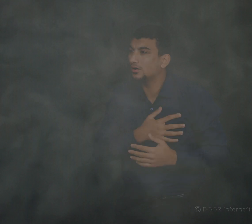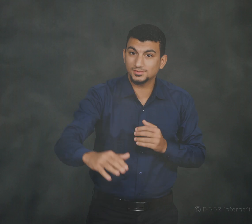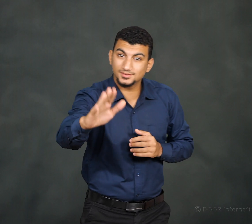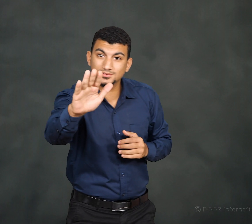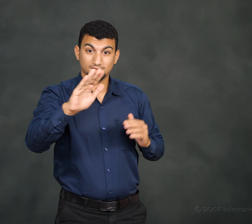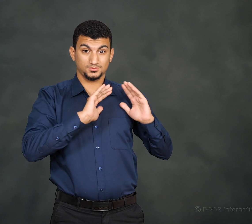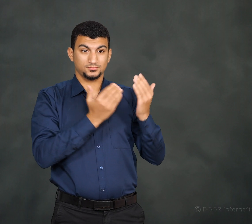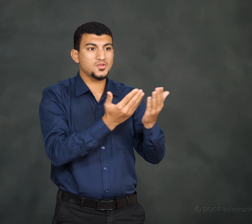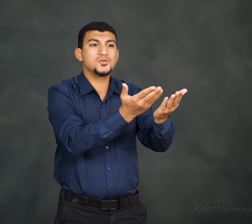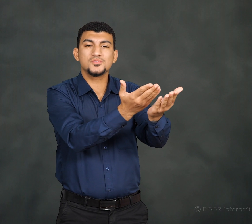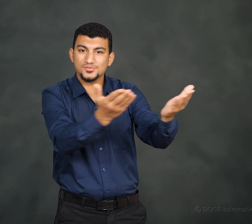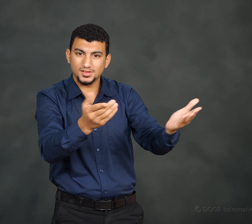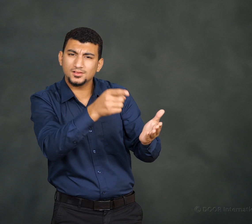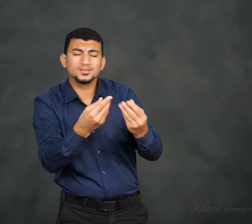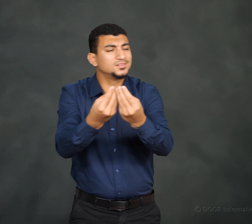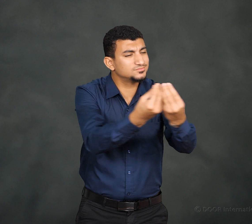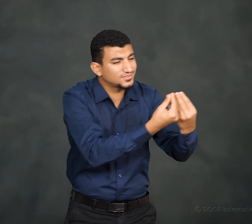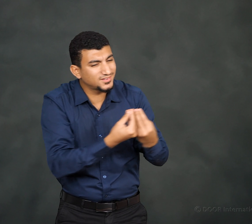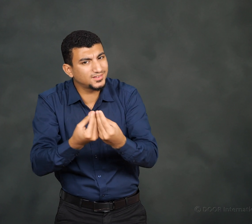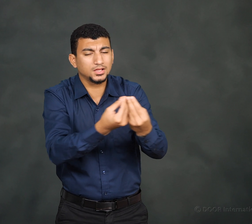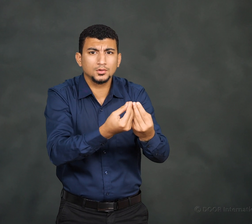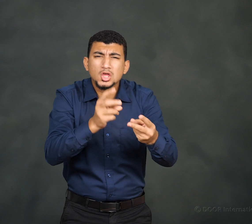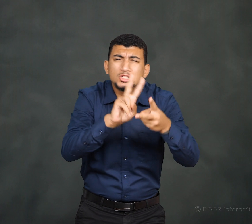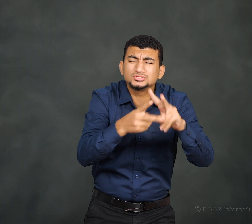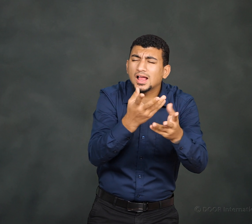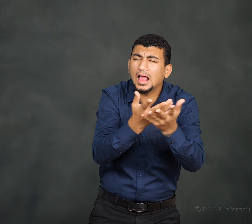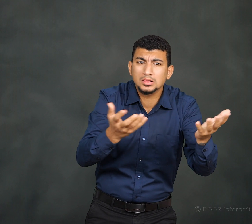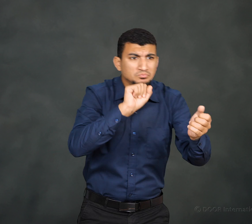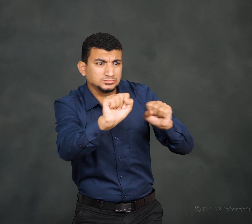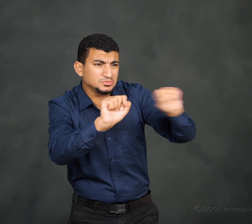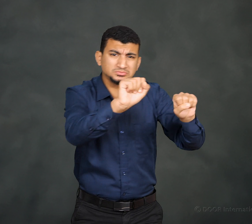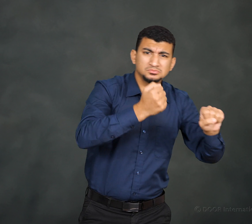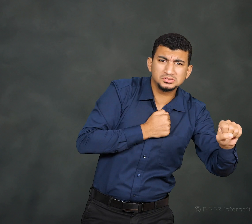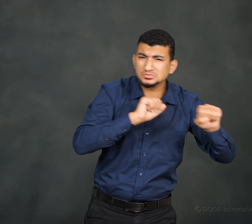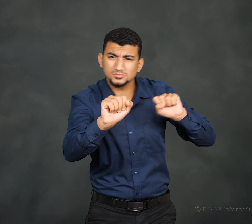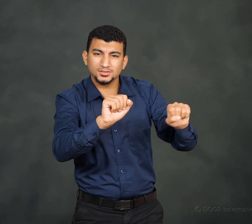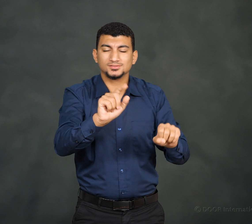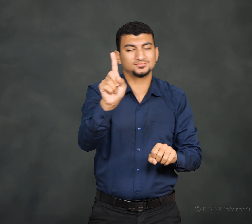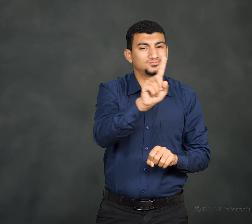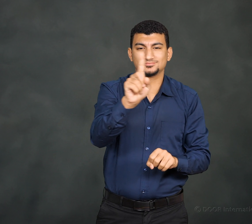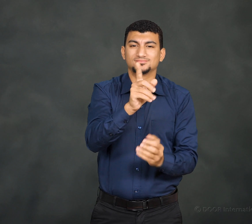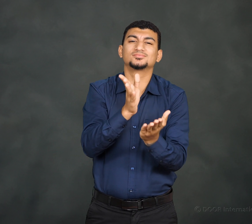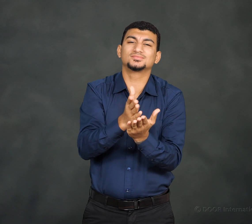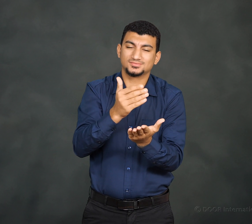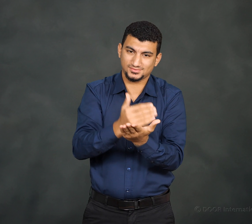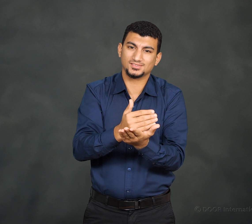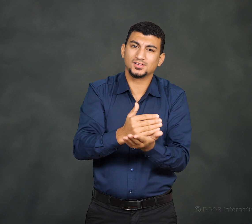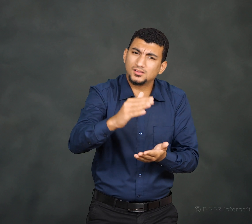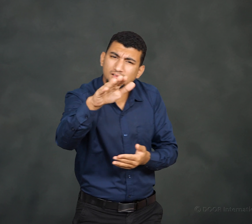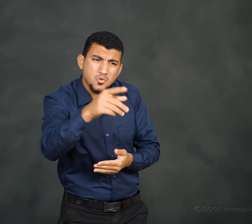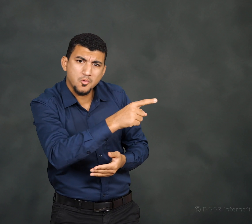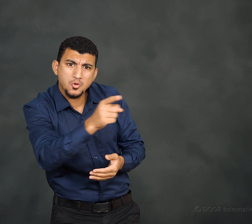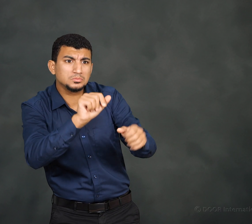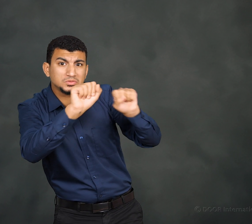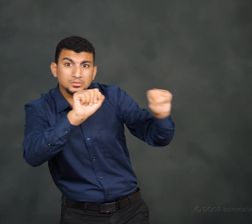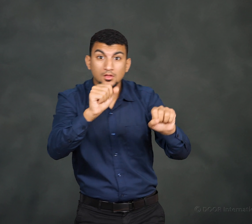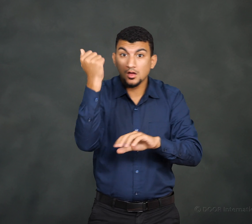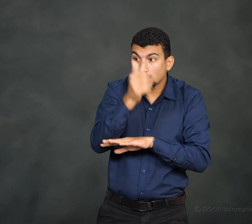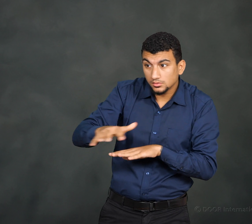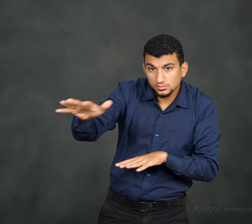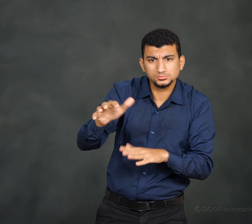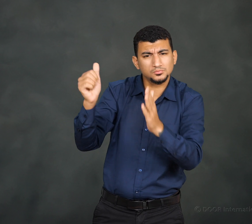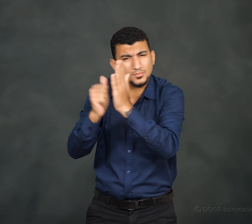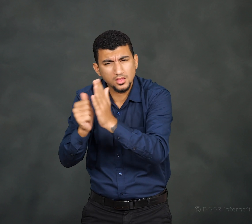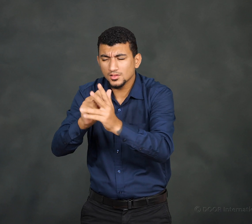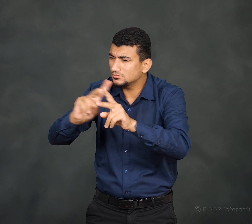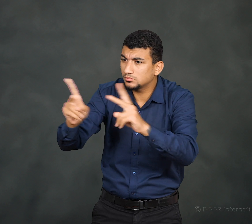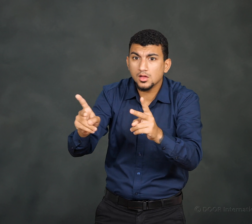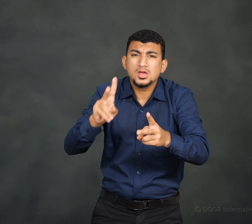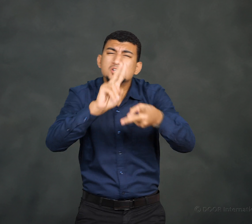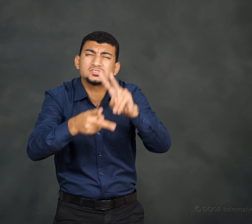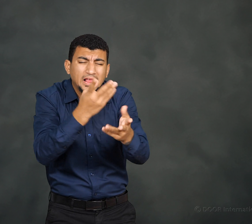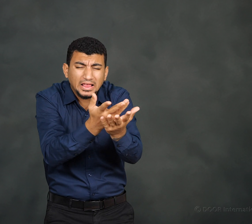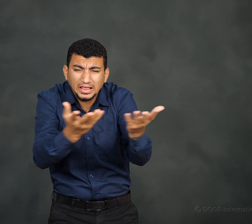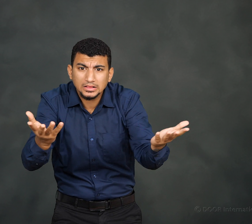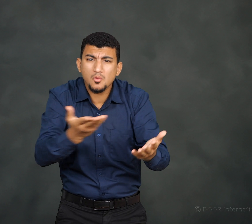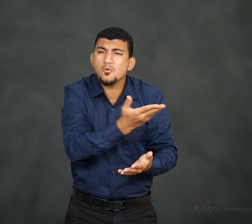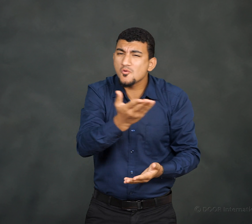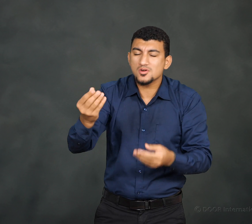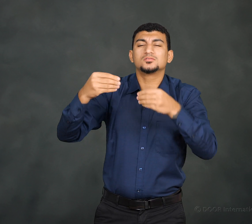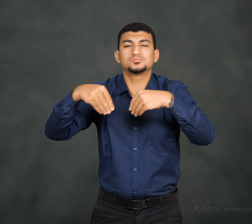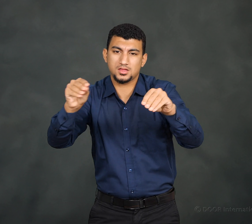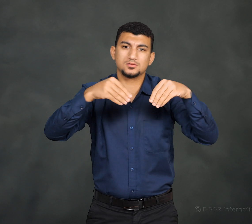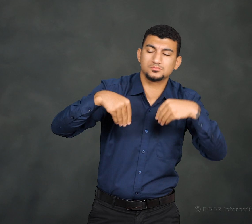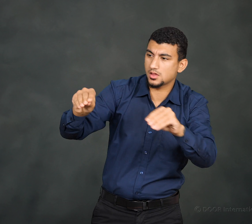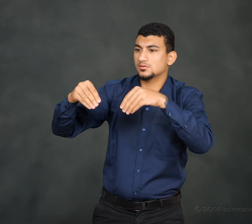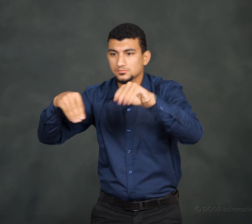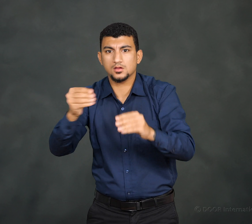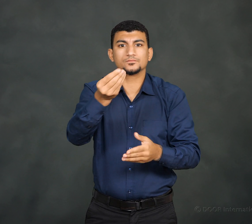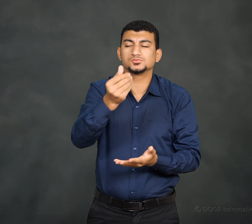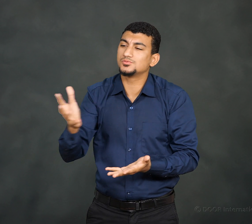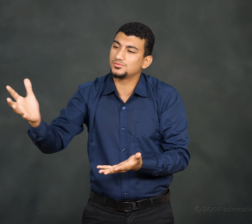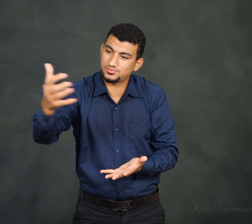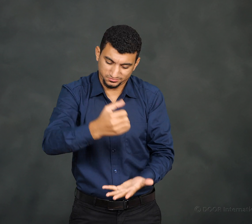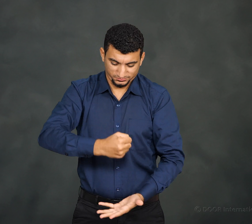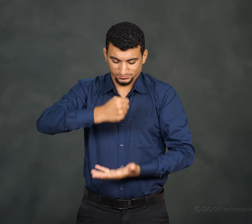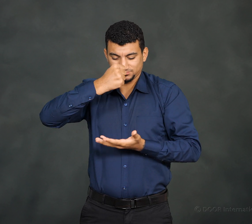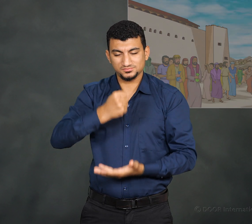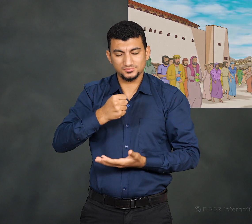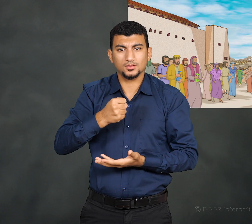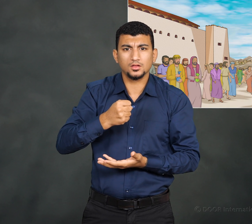Selling their possessions and goods, they shared with anyone who was in need.